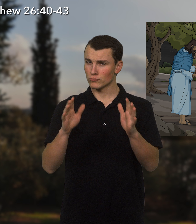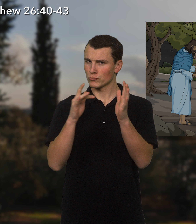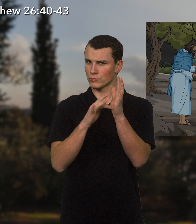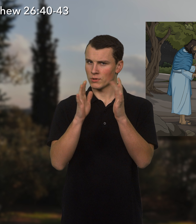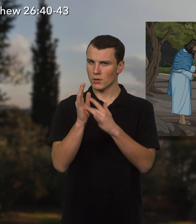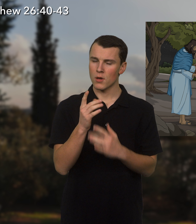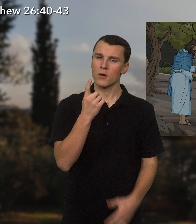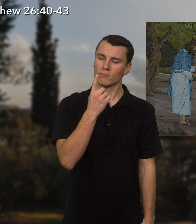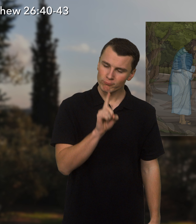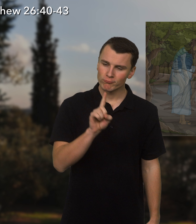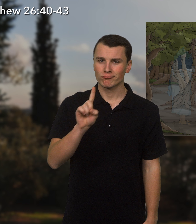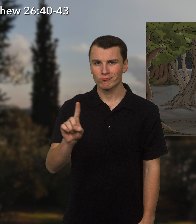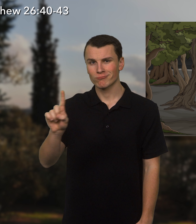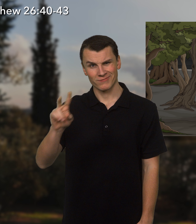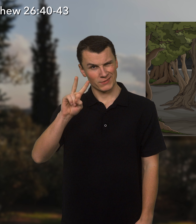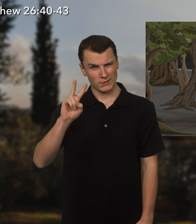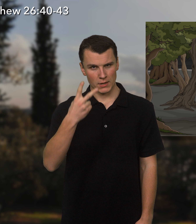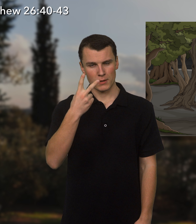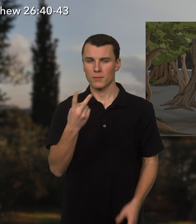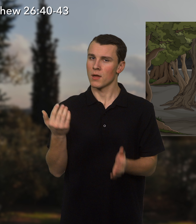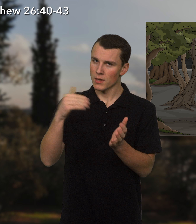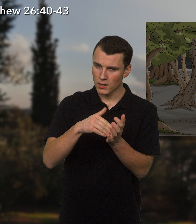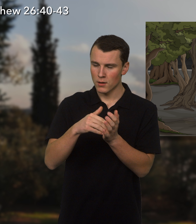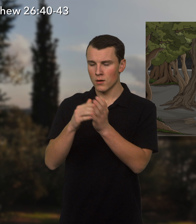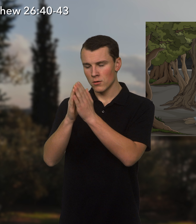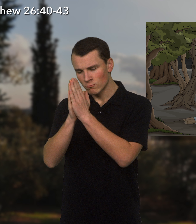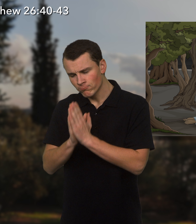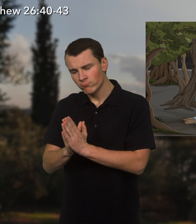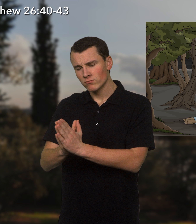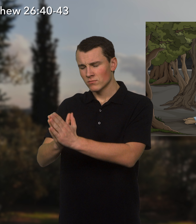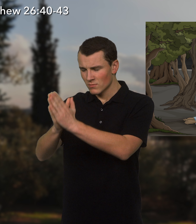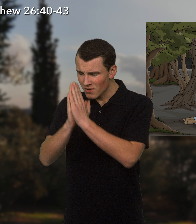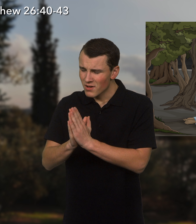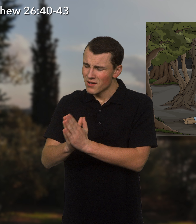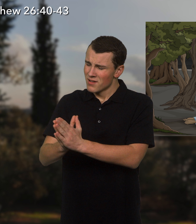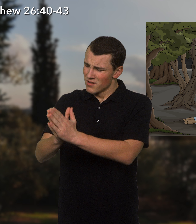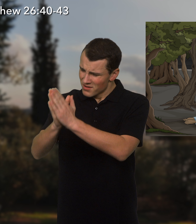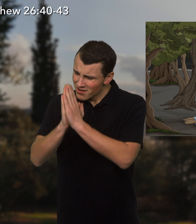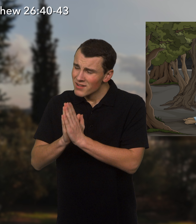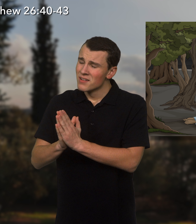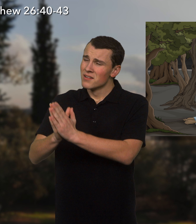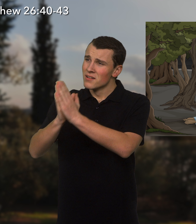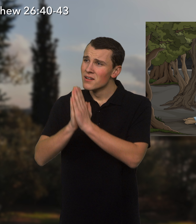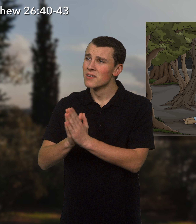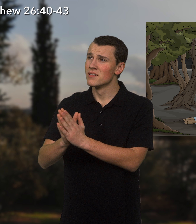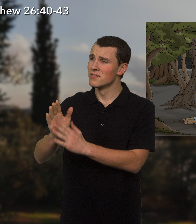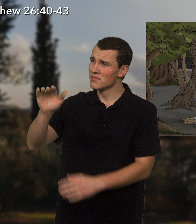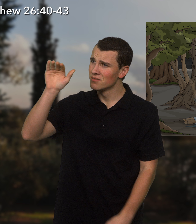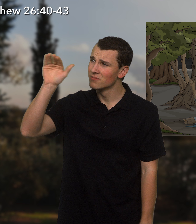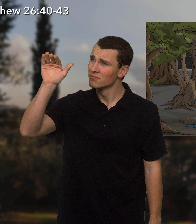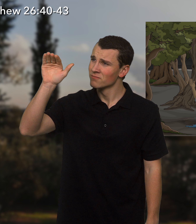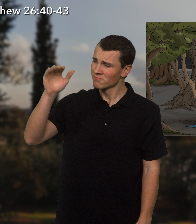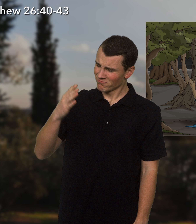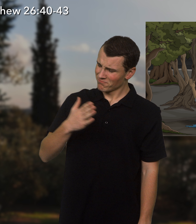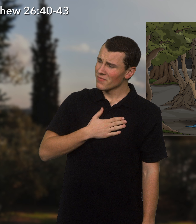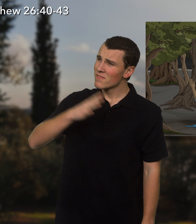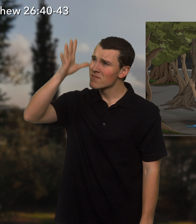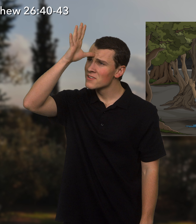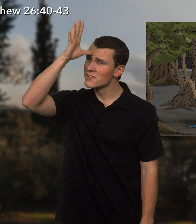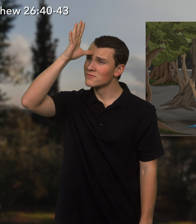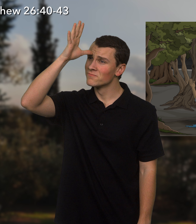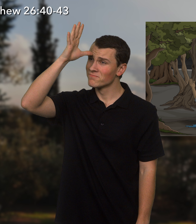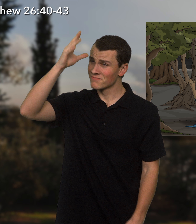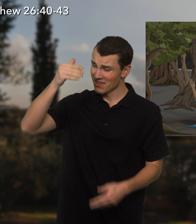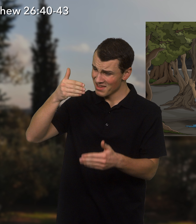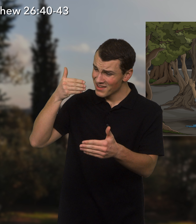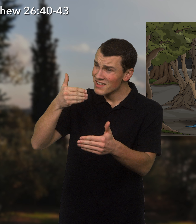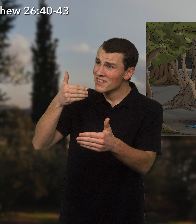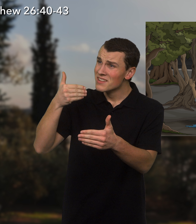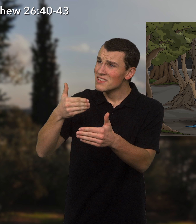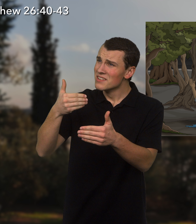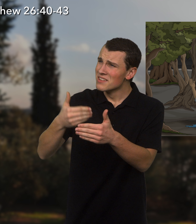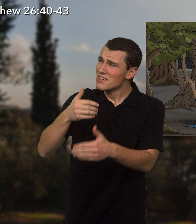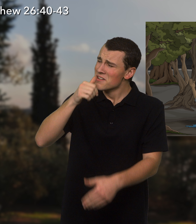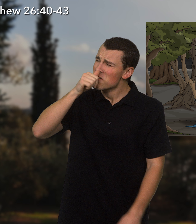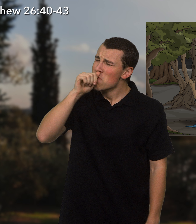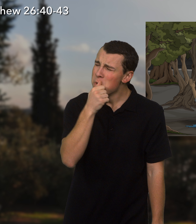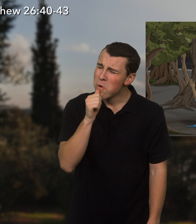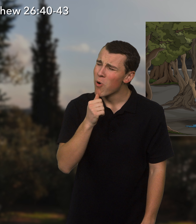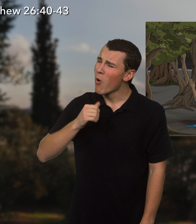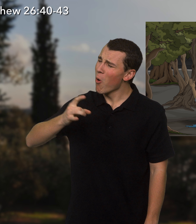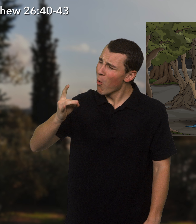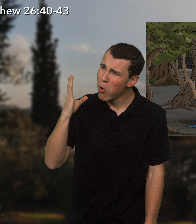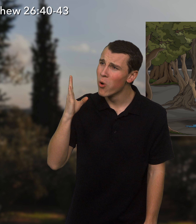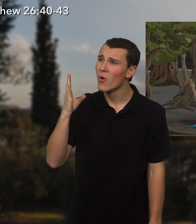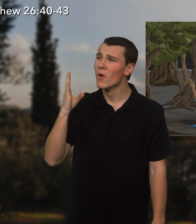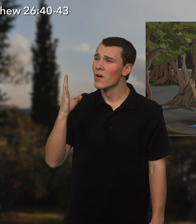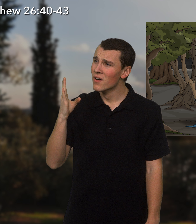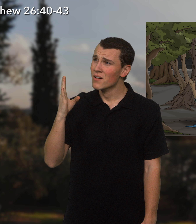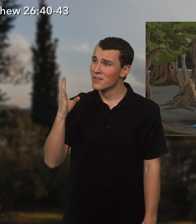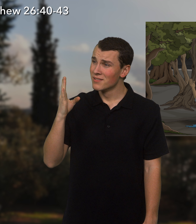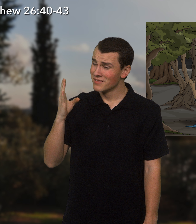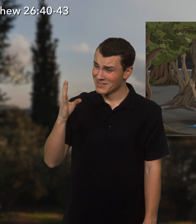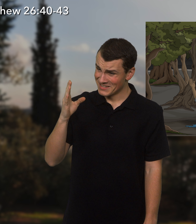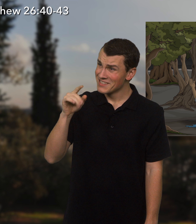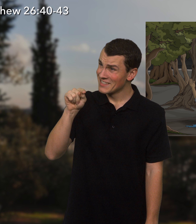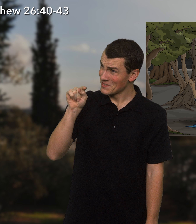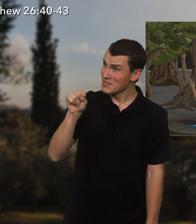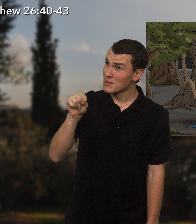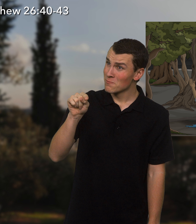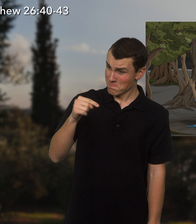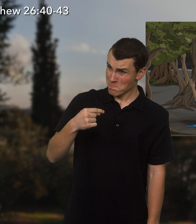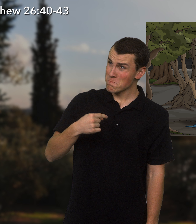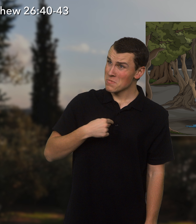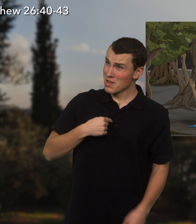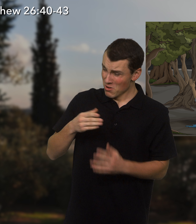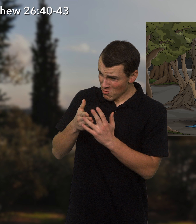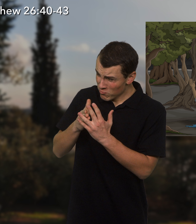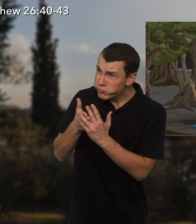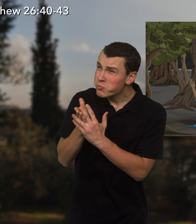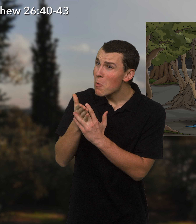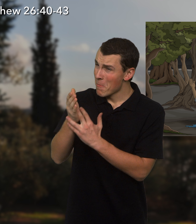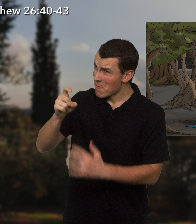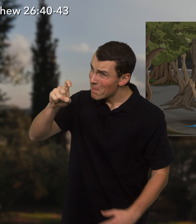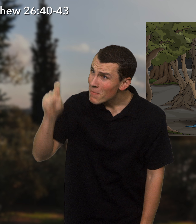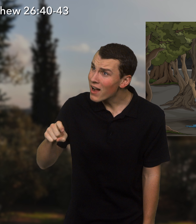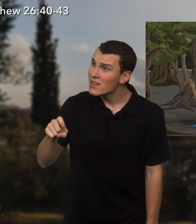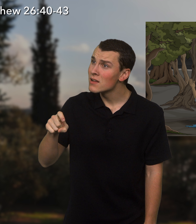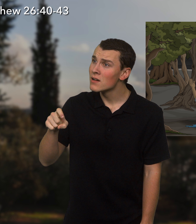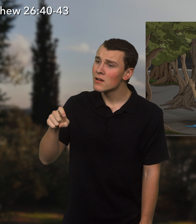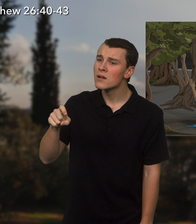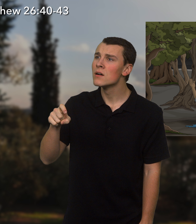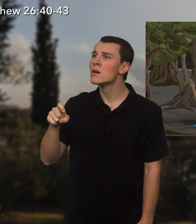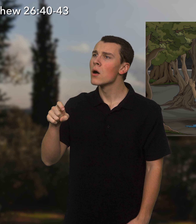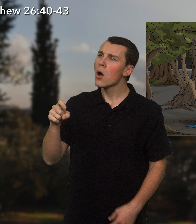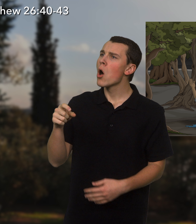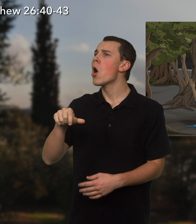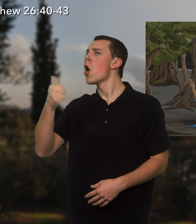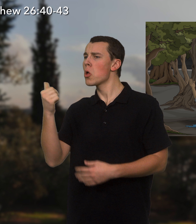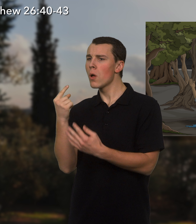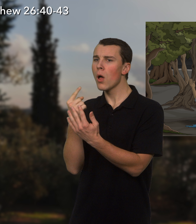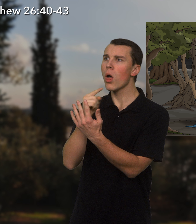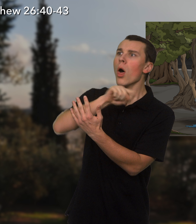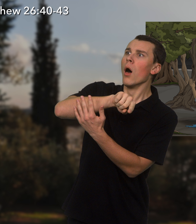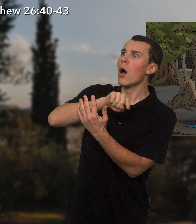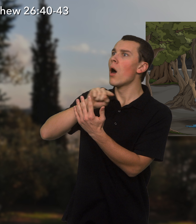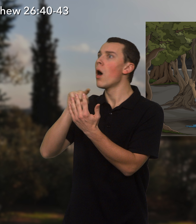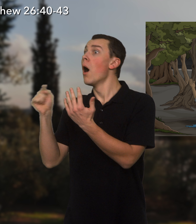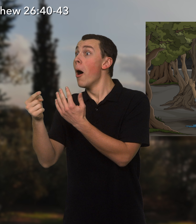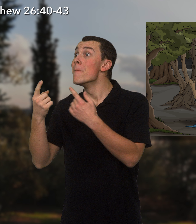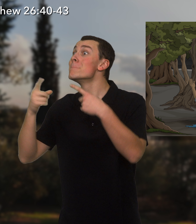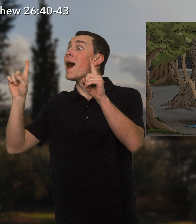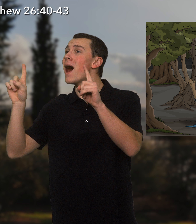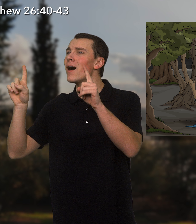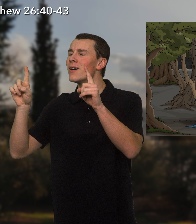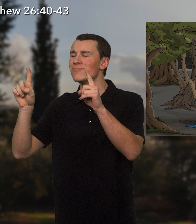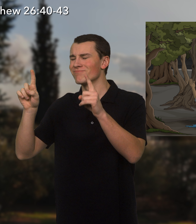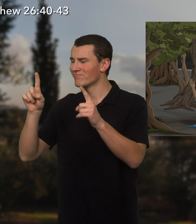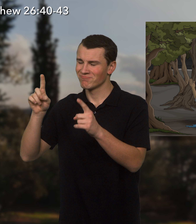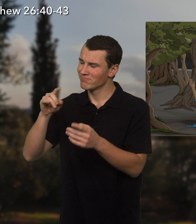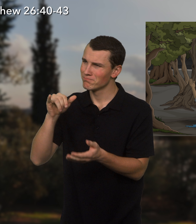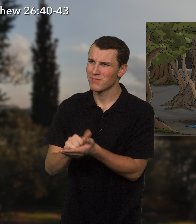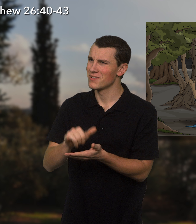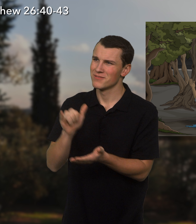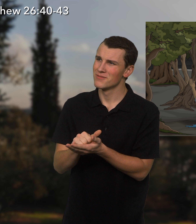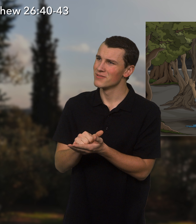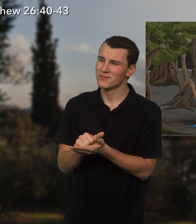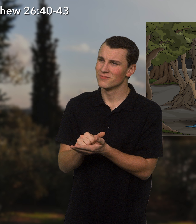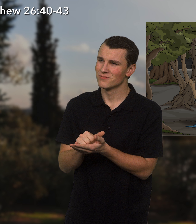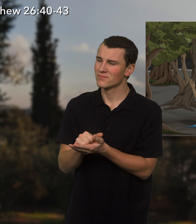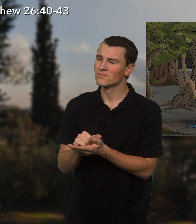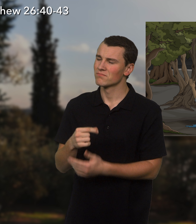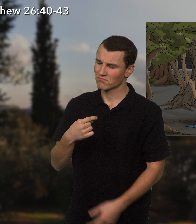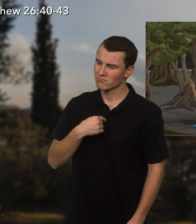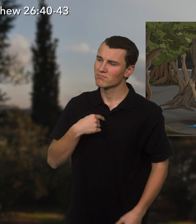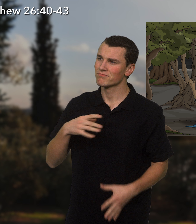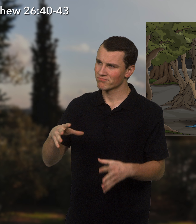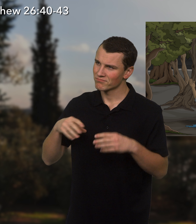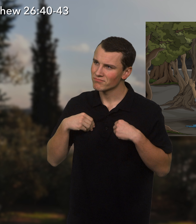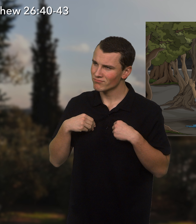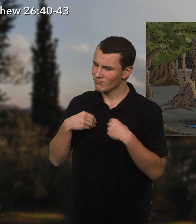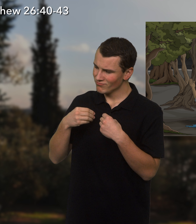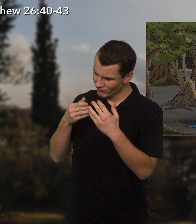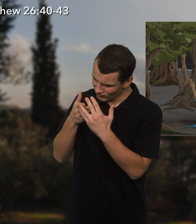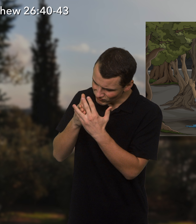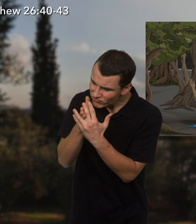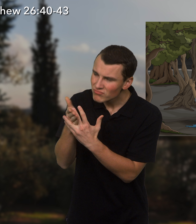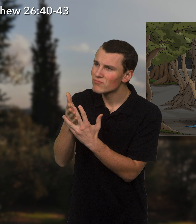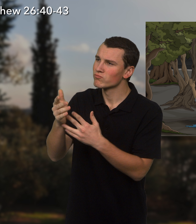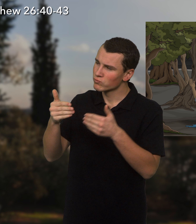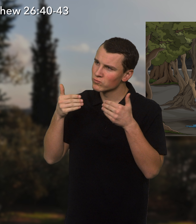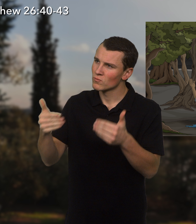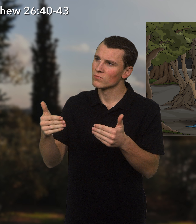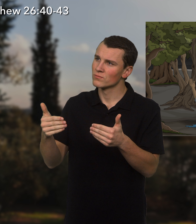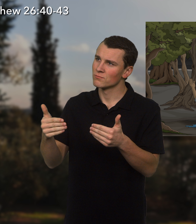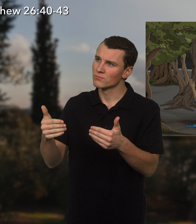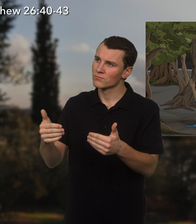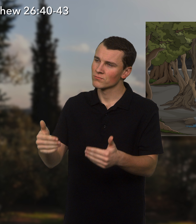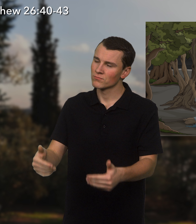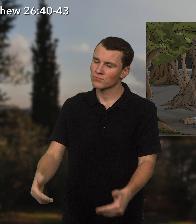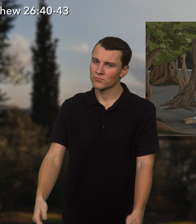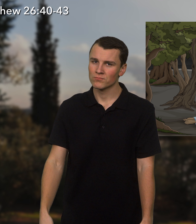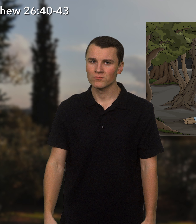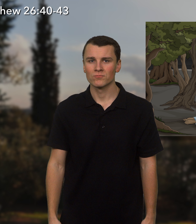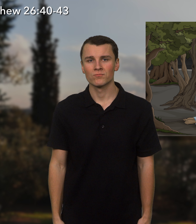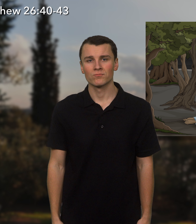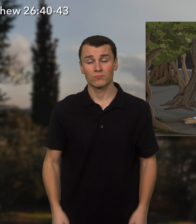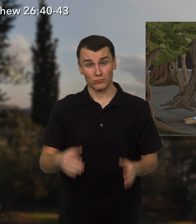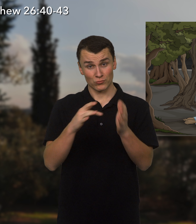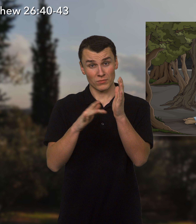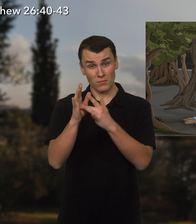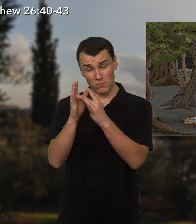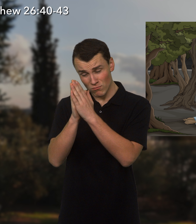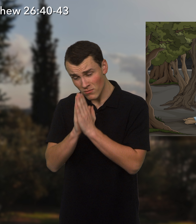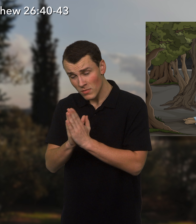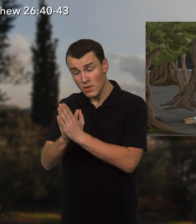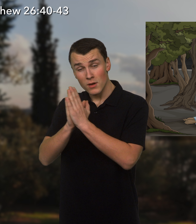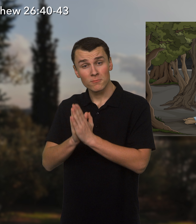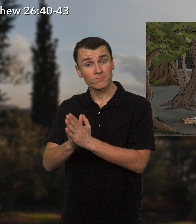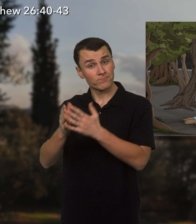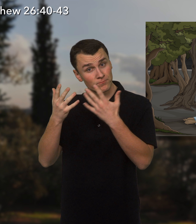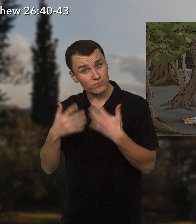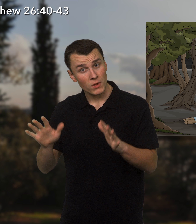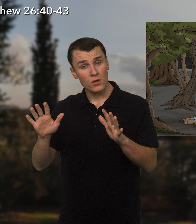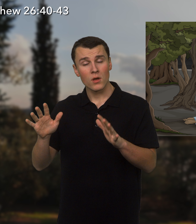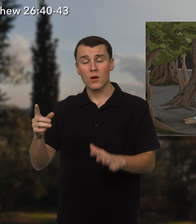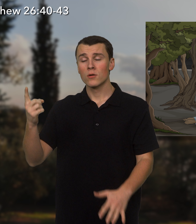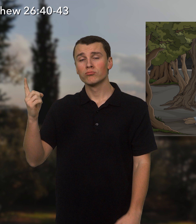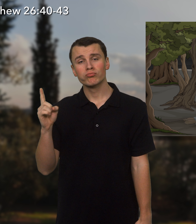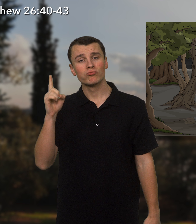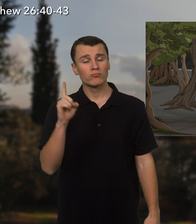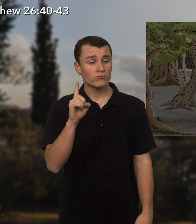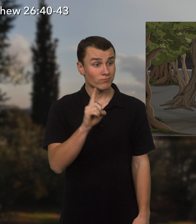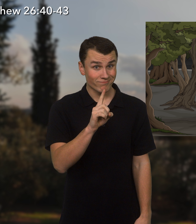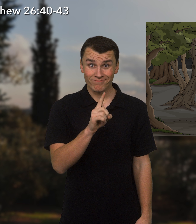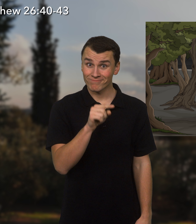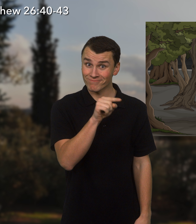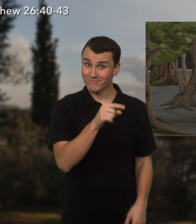A second time He went away and prayed, “My Father, if this cup cannot pass unless I drink it, may Your will be done.”